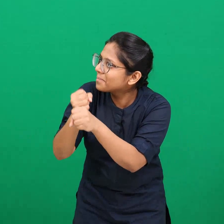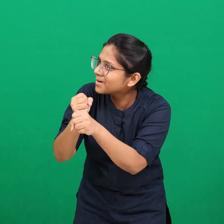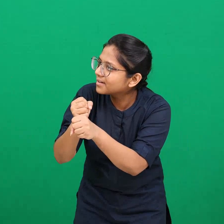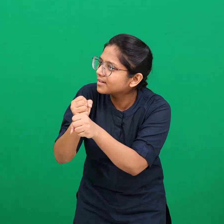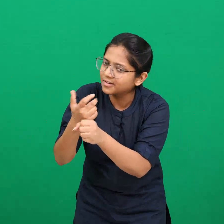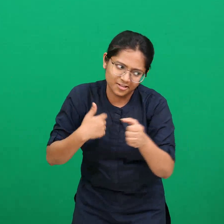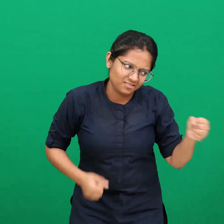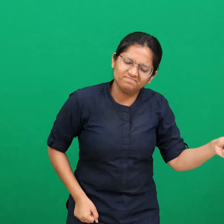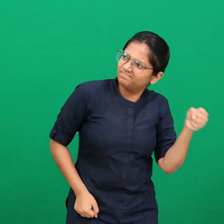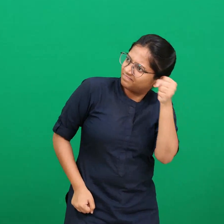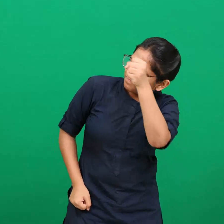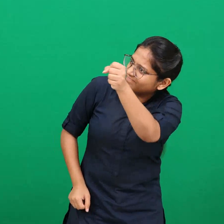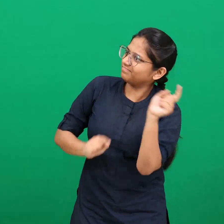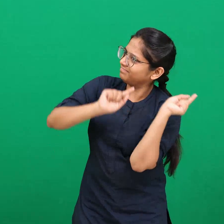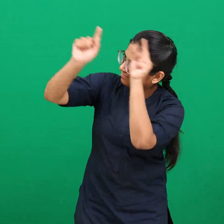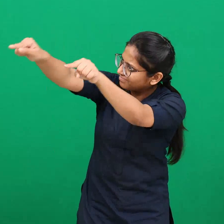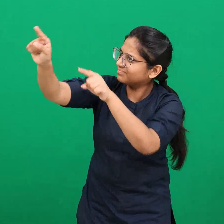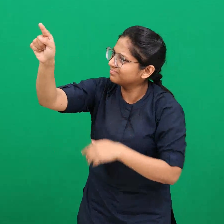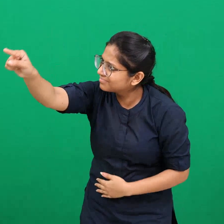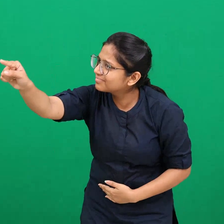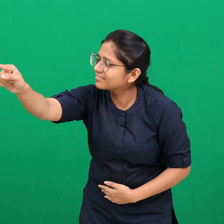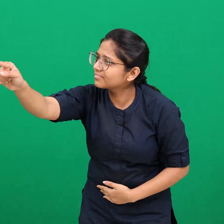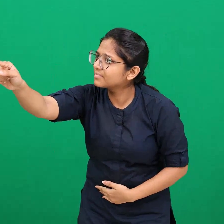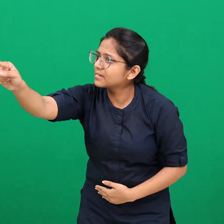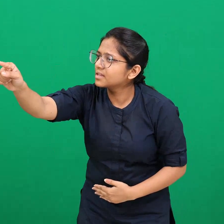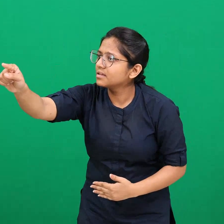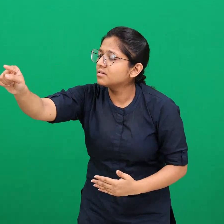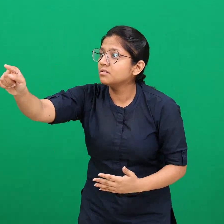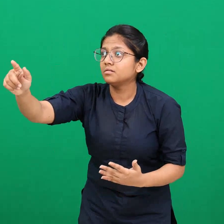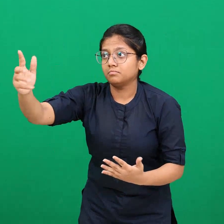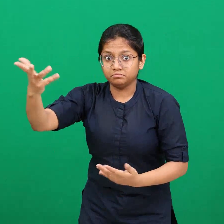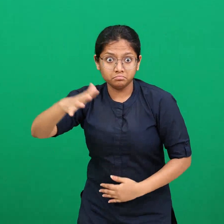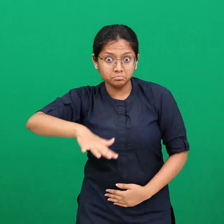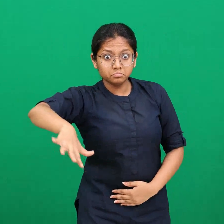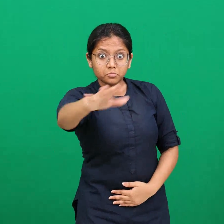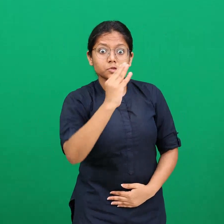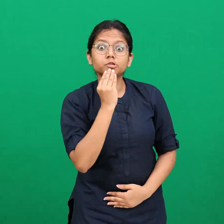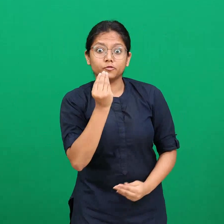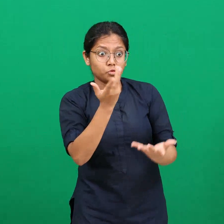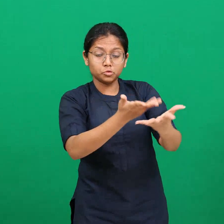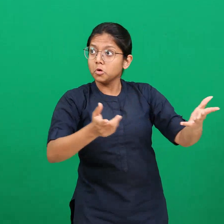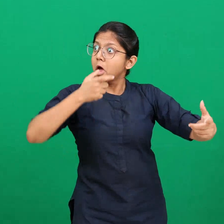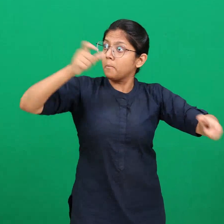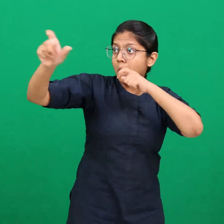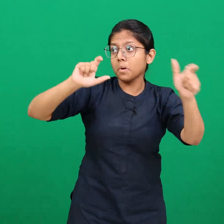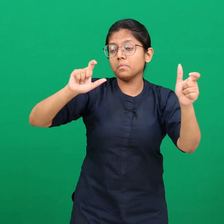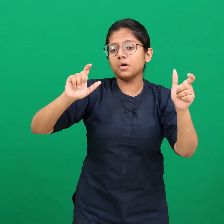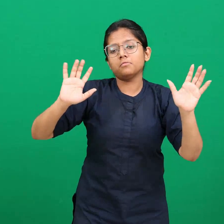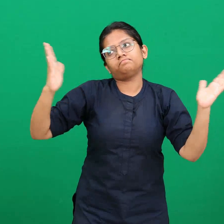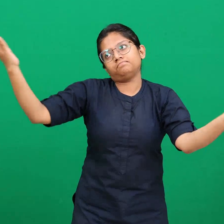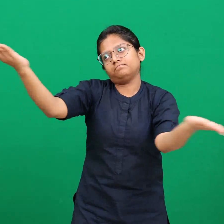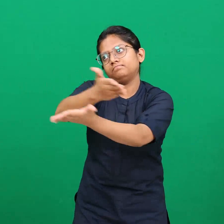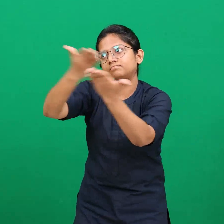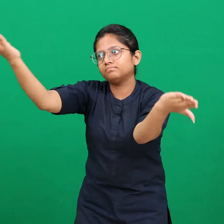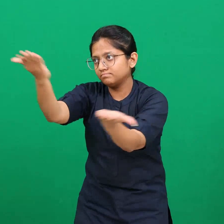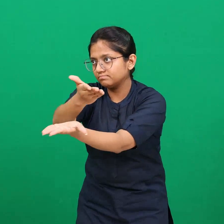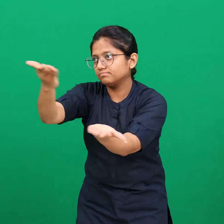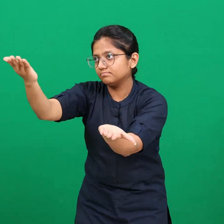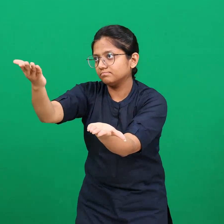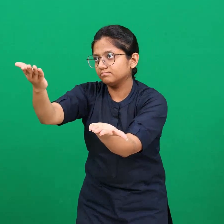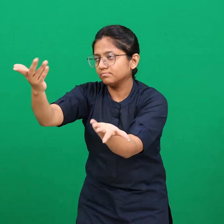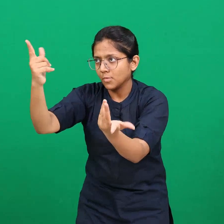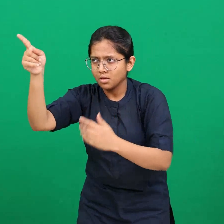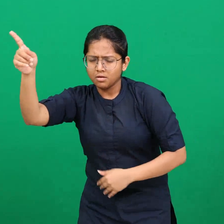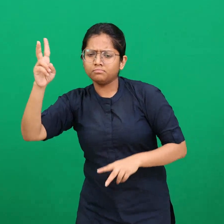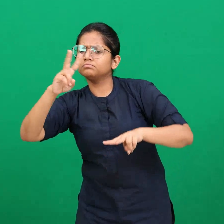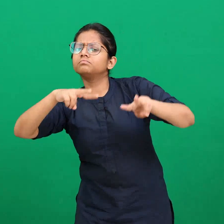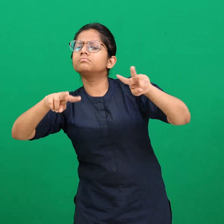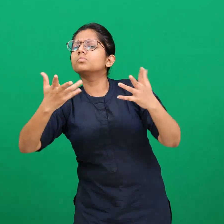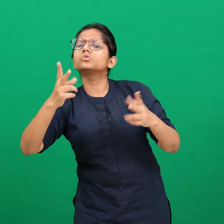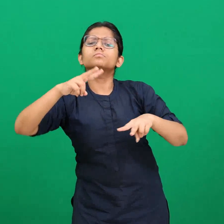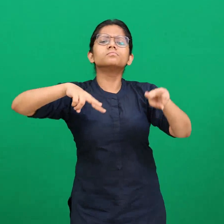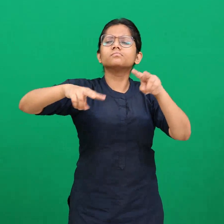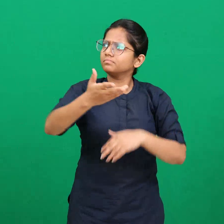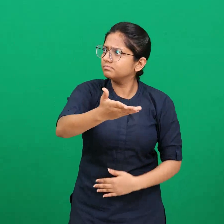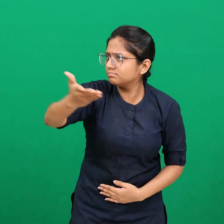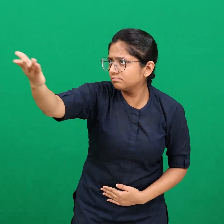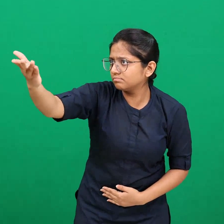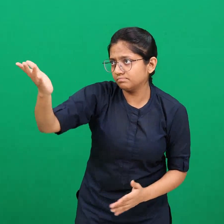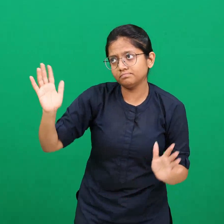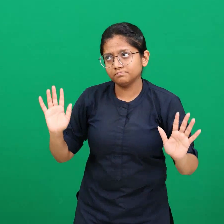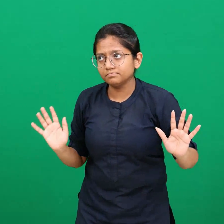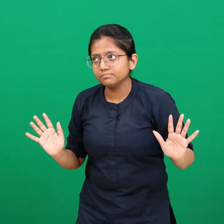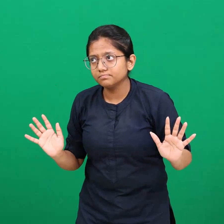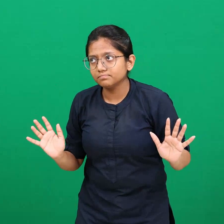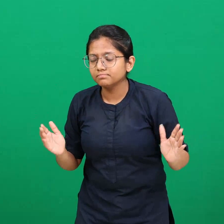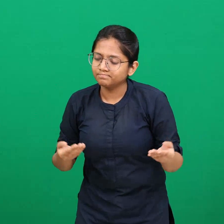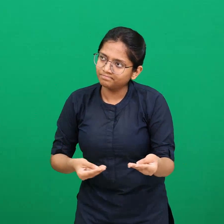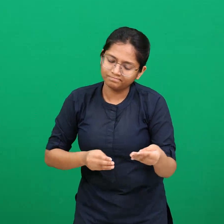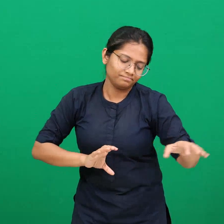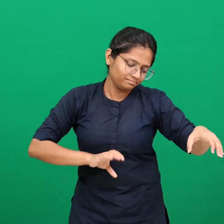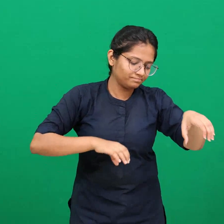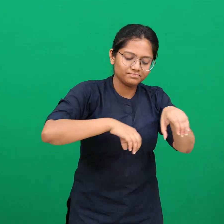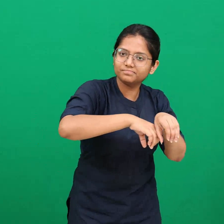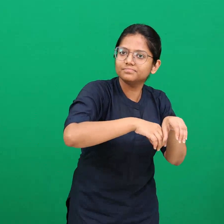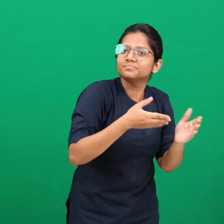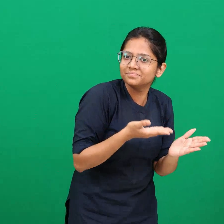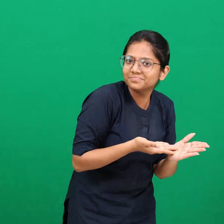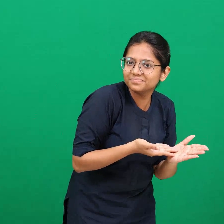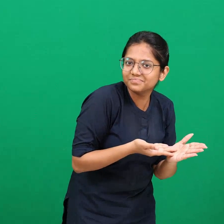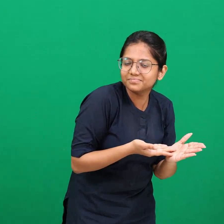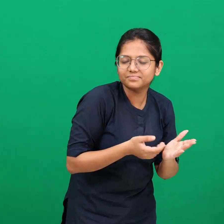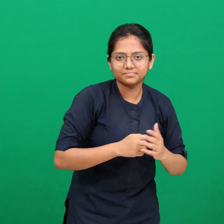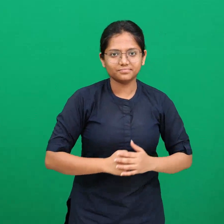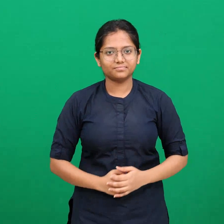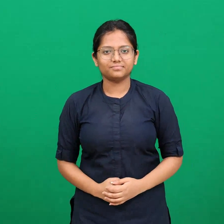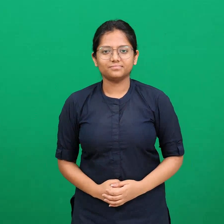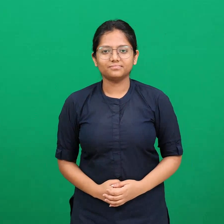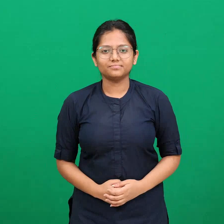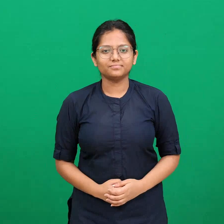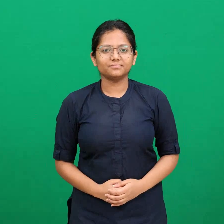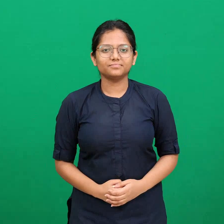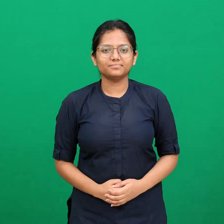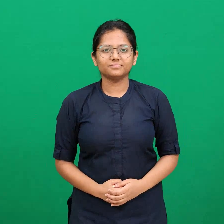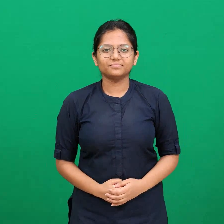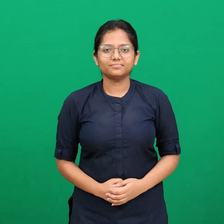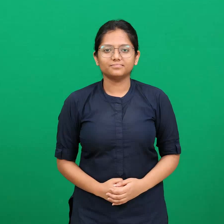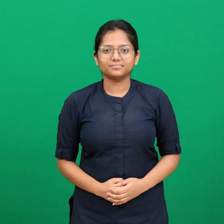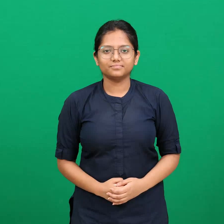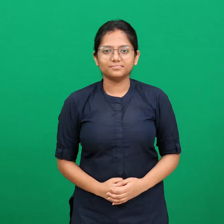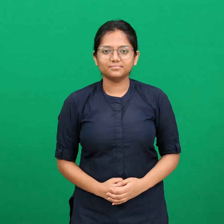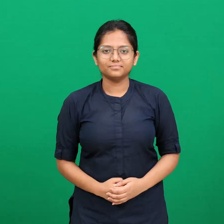I also instructed his accusers to present their case against him before you.